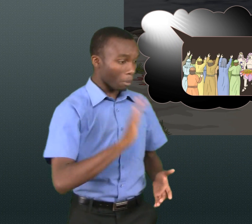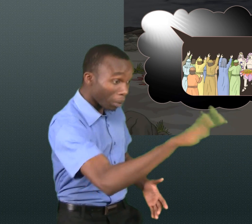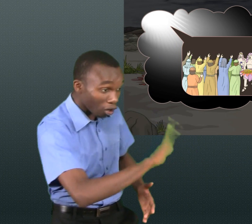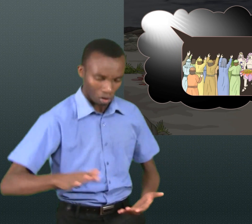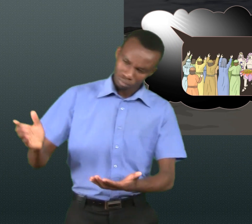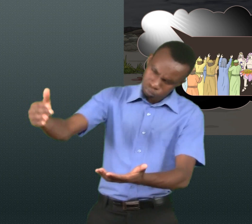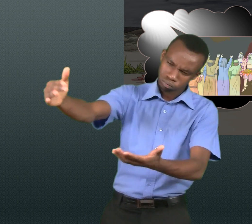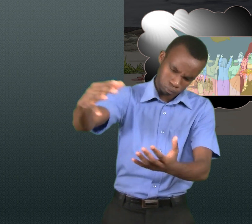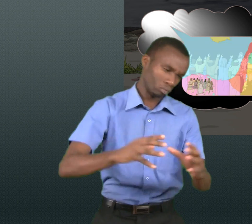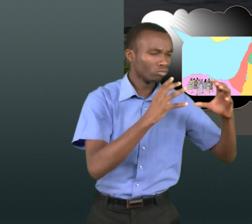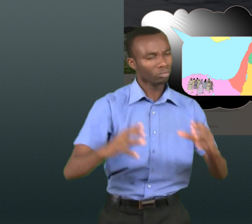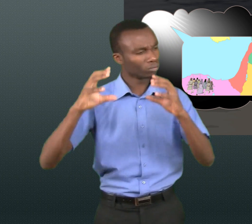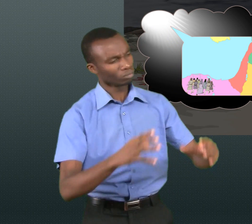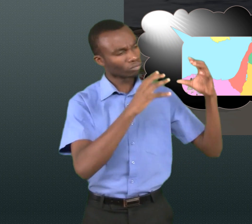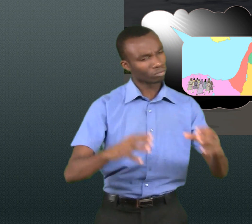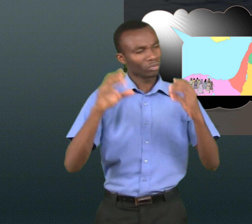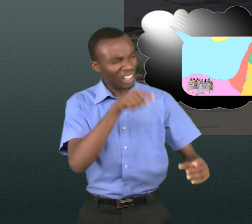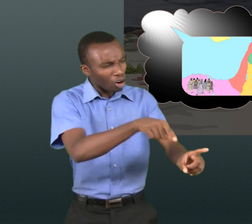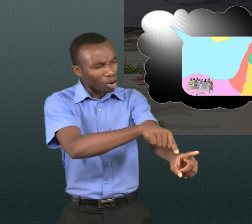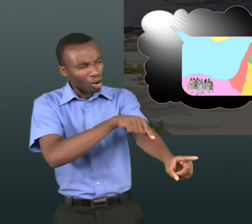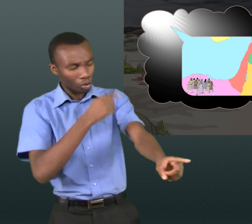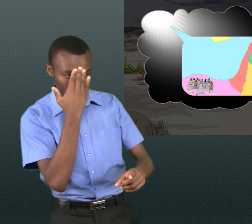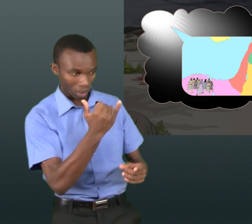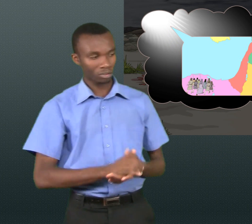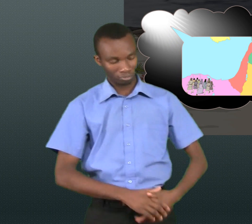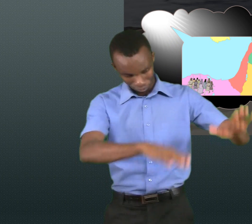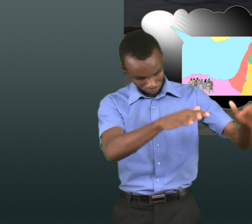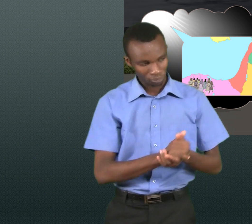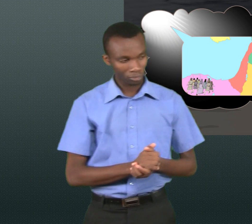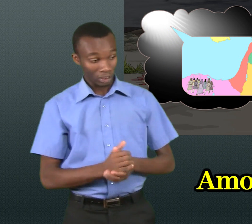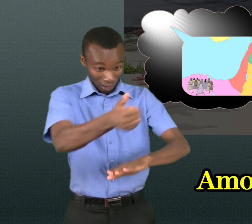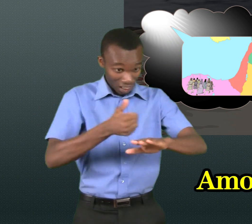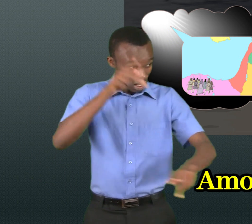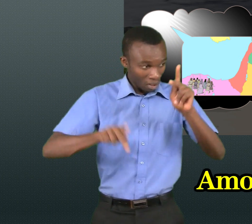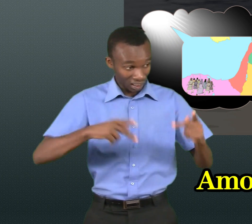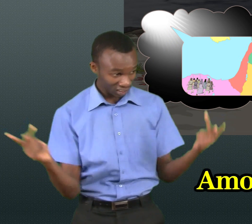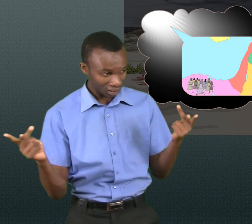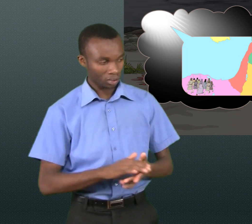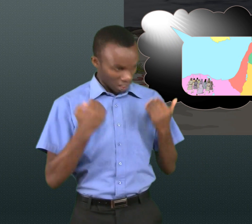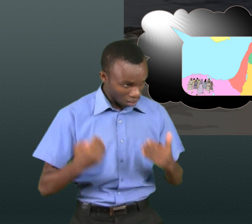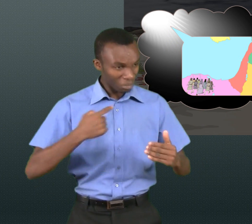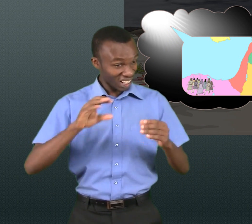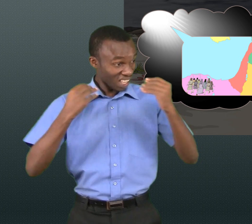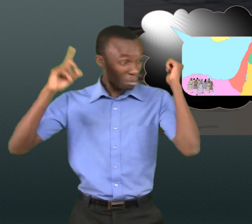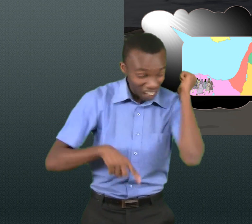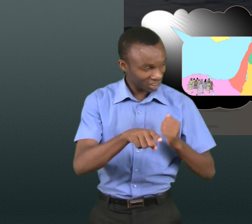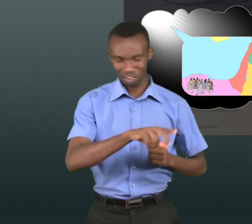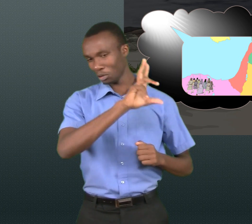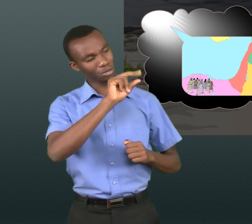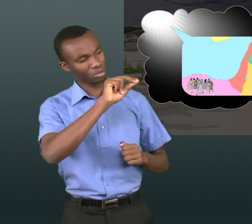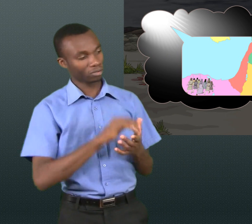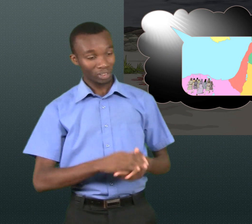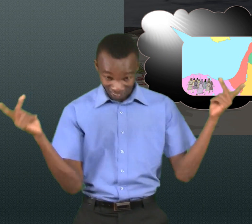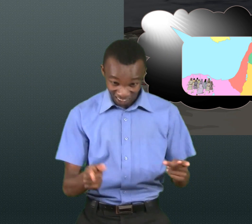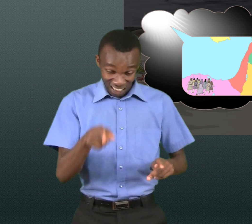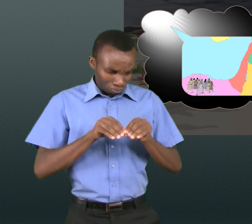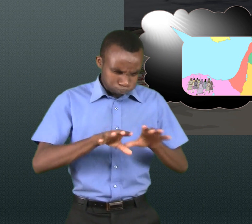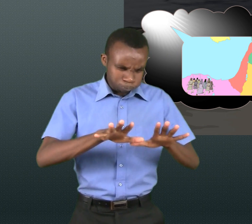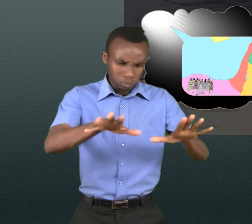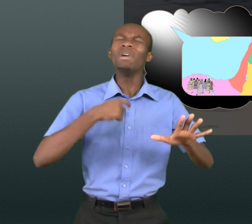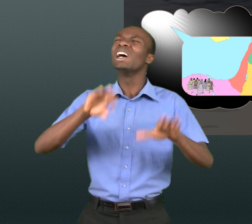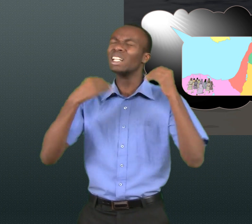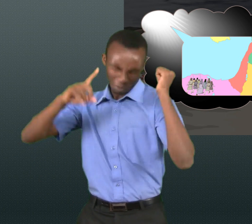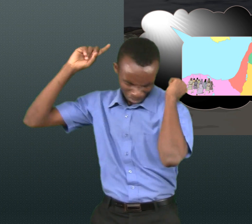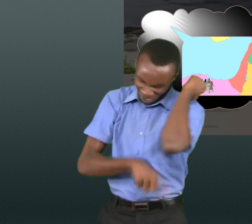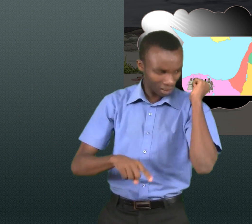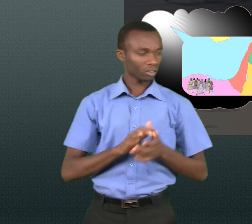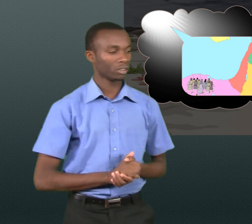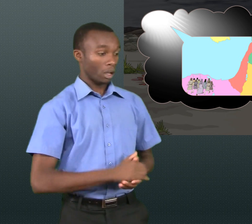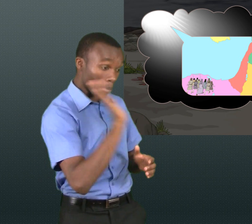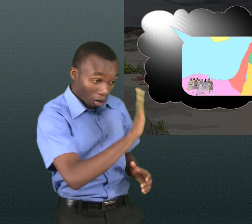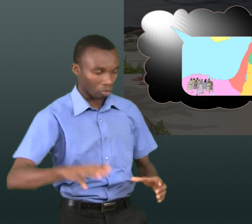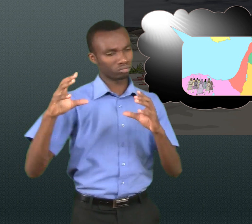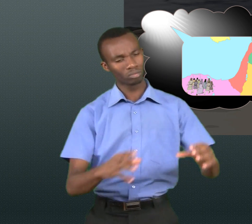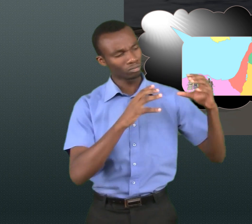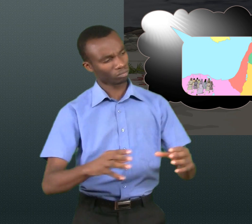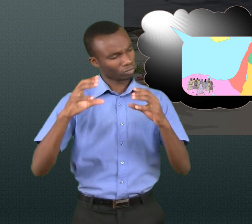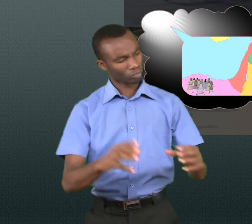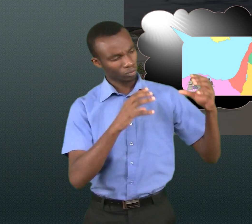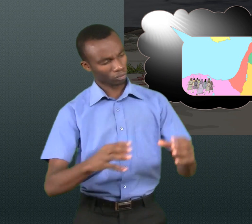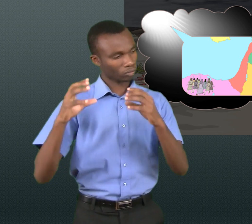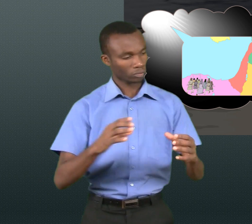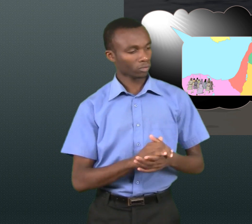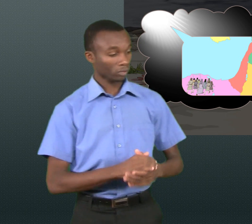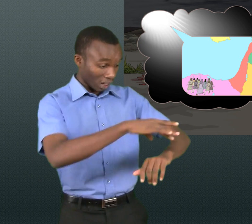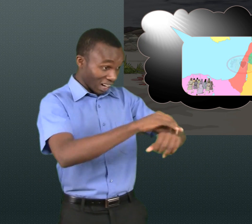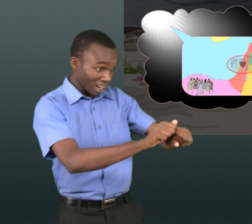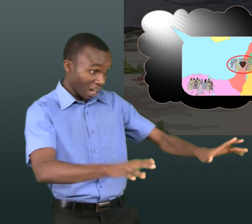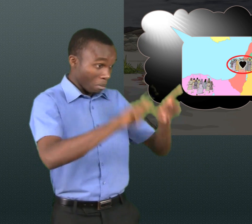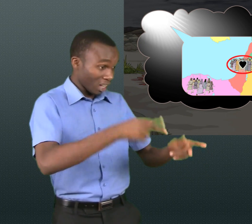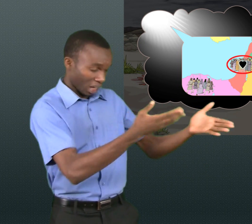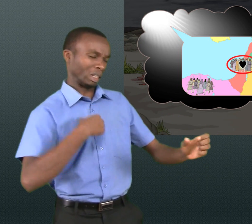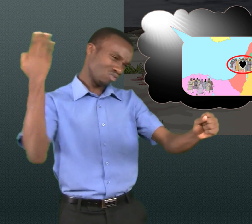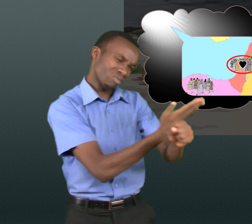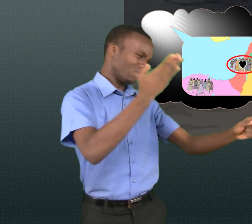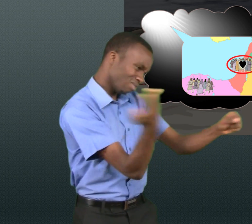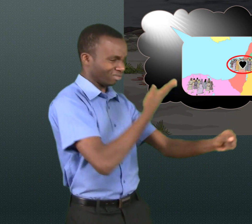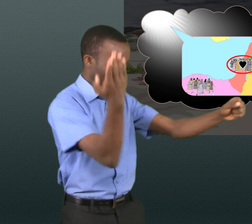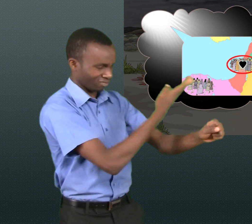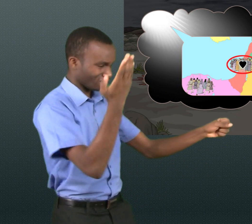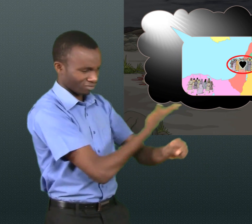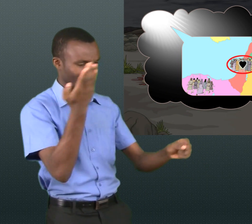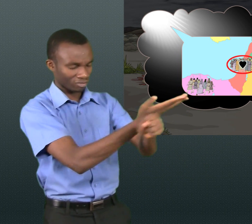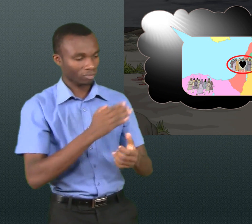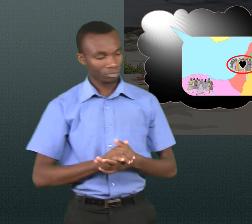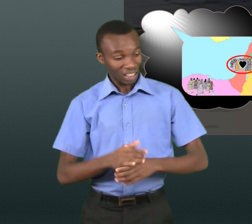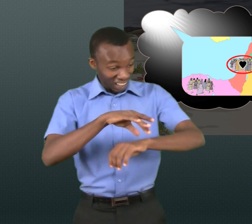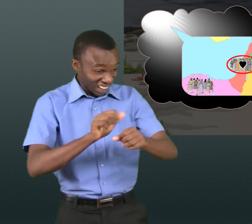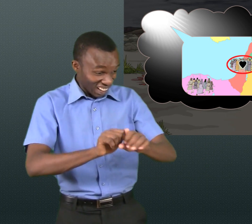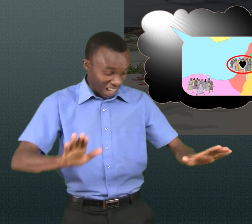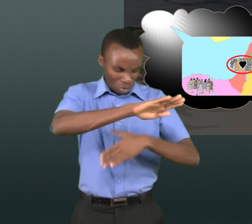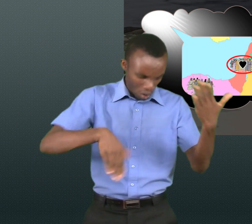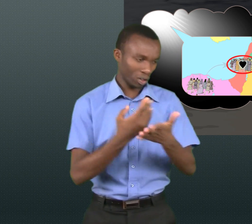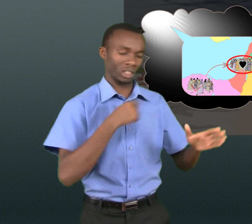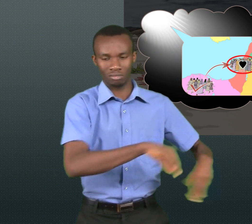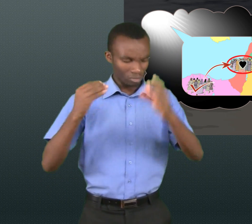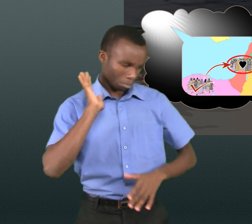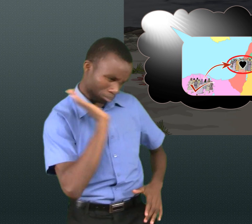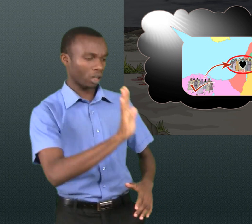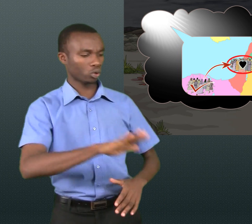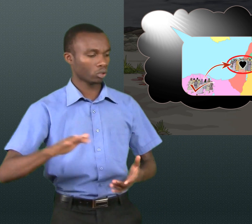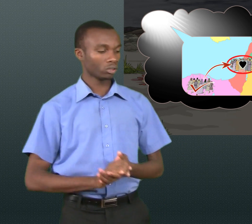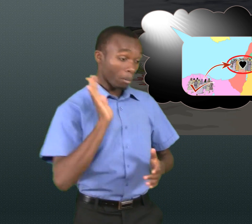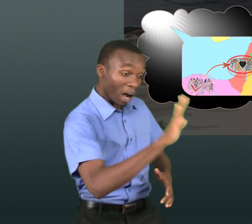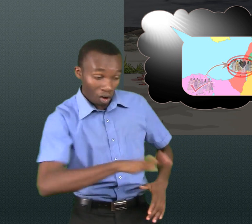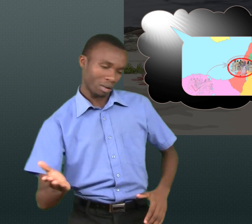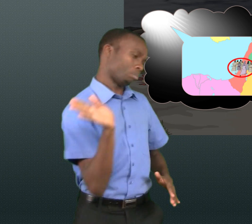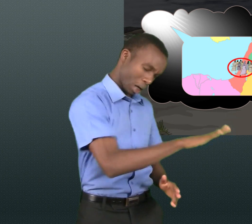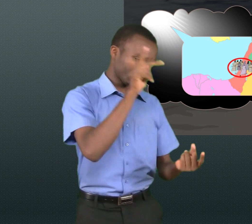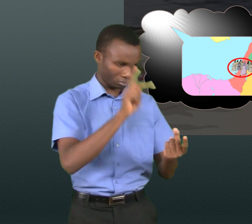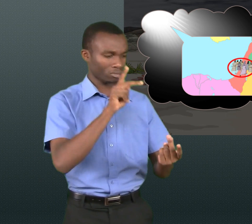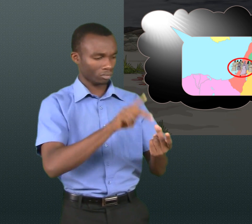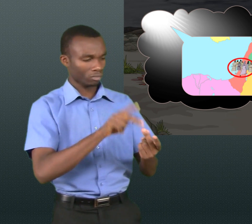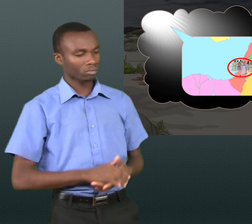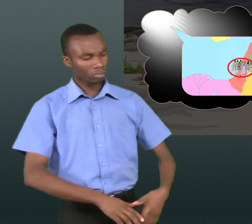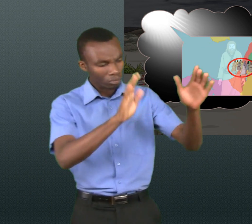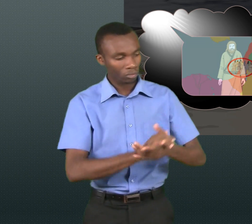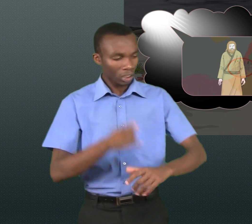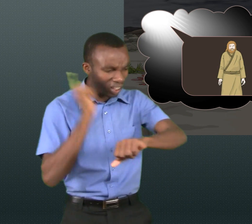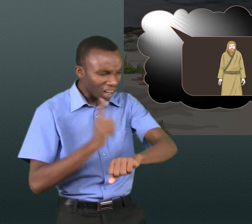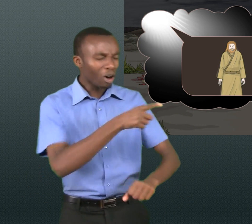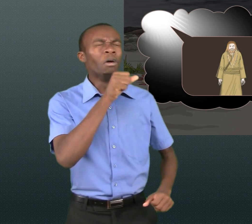In the fourth generation your descendants will return here, for the iniquity of the Amorites is not yet complete.”